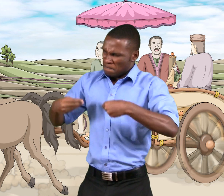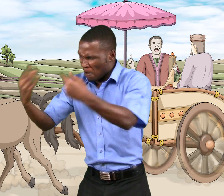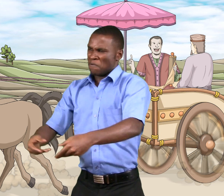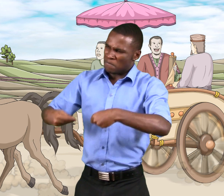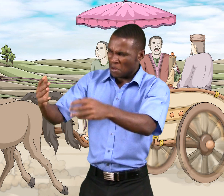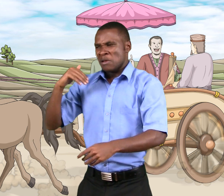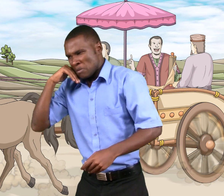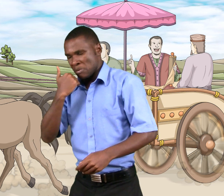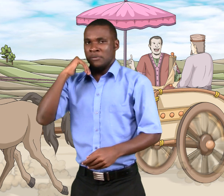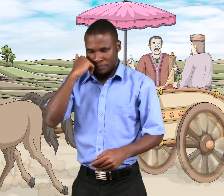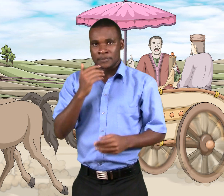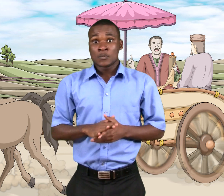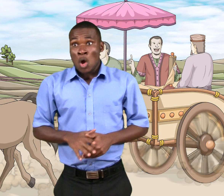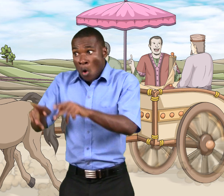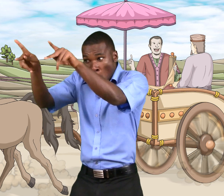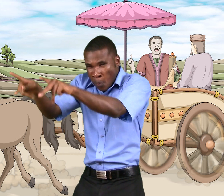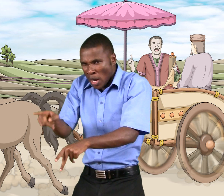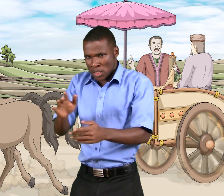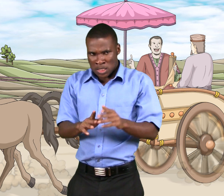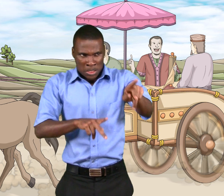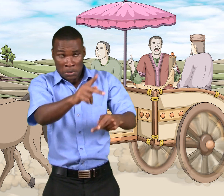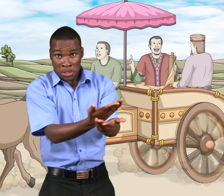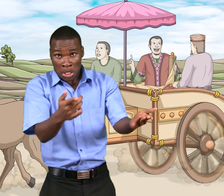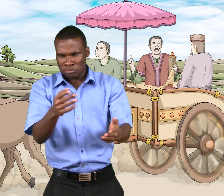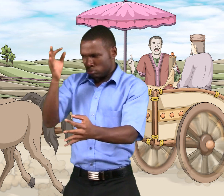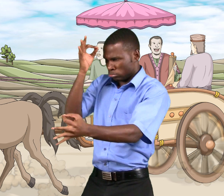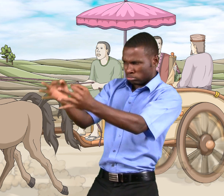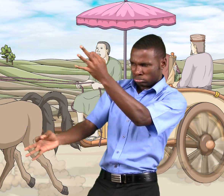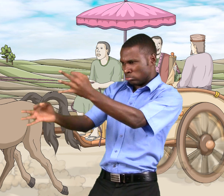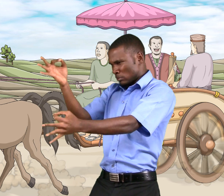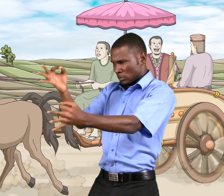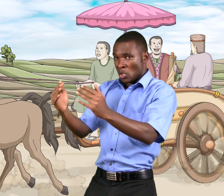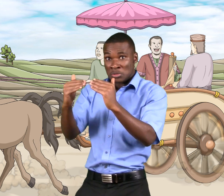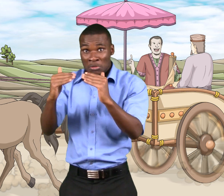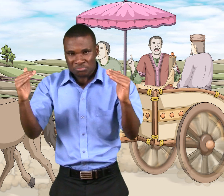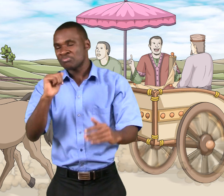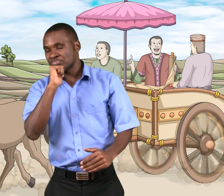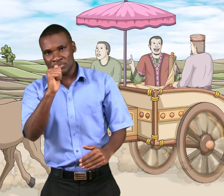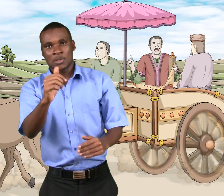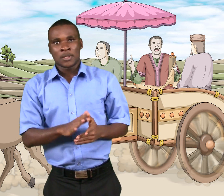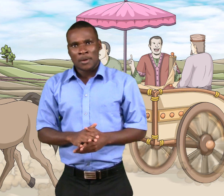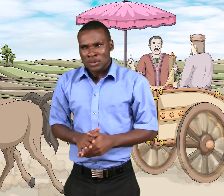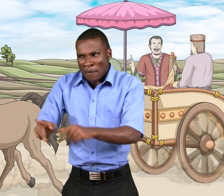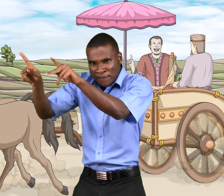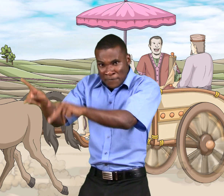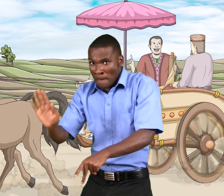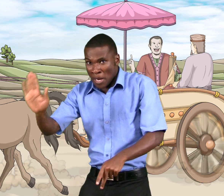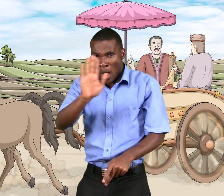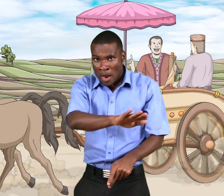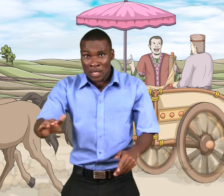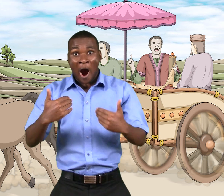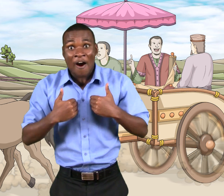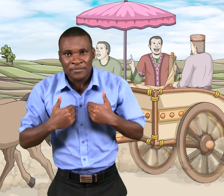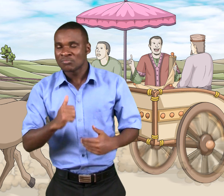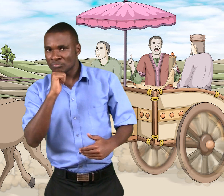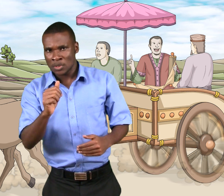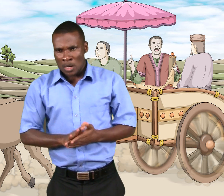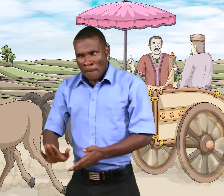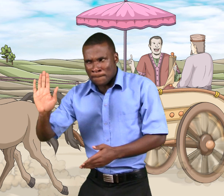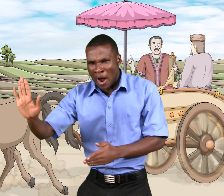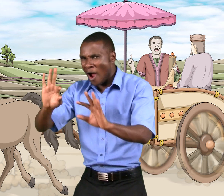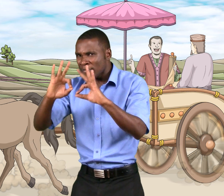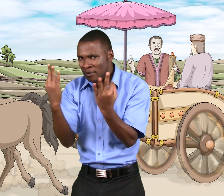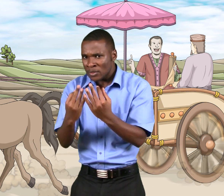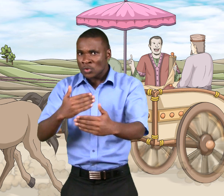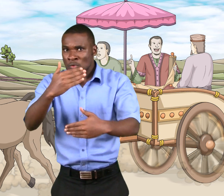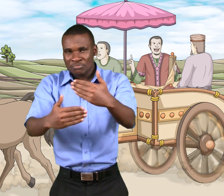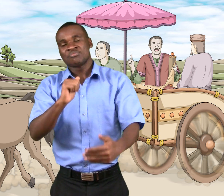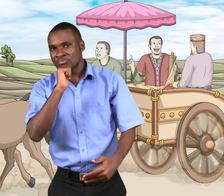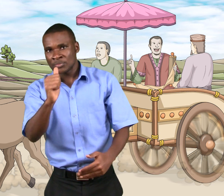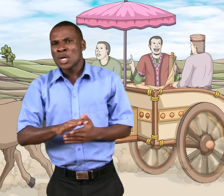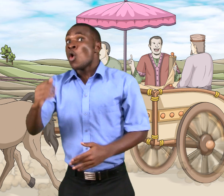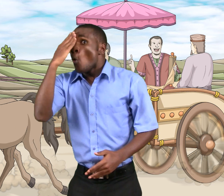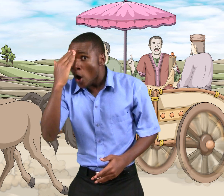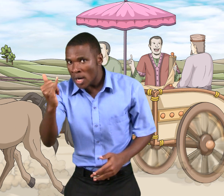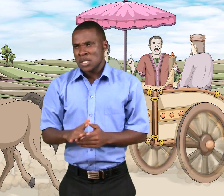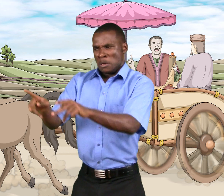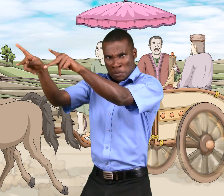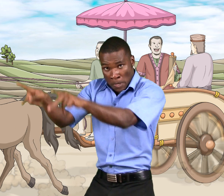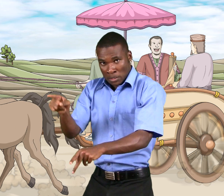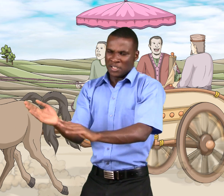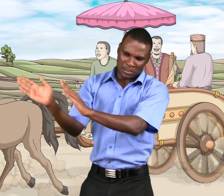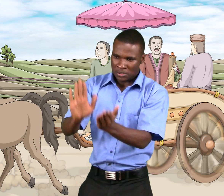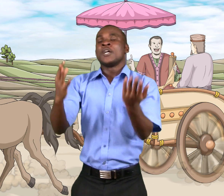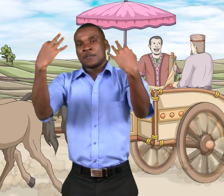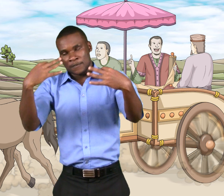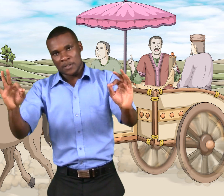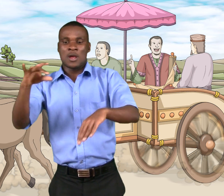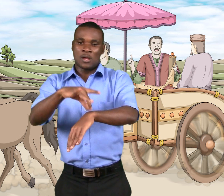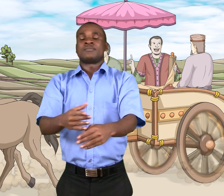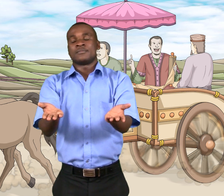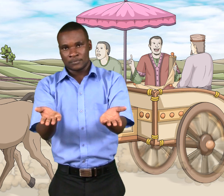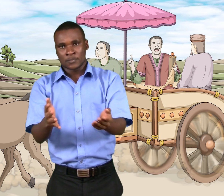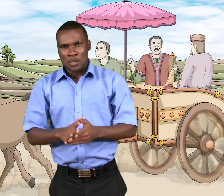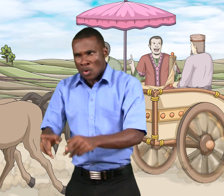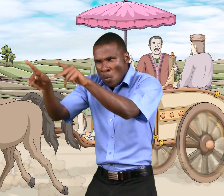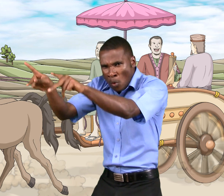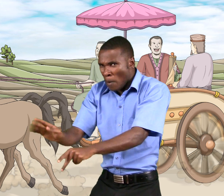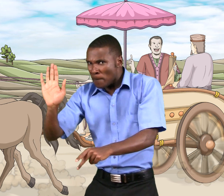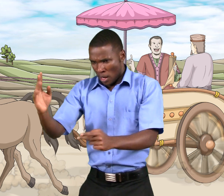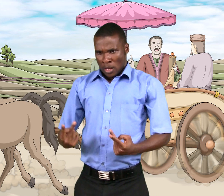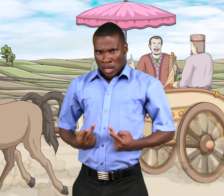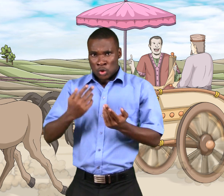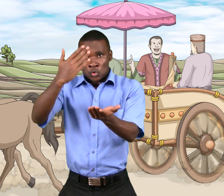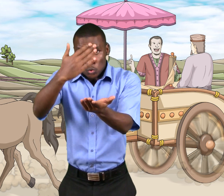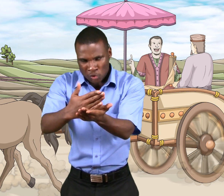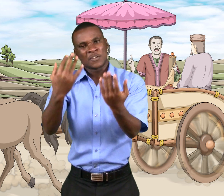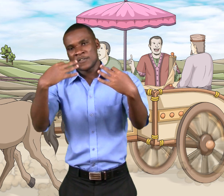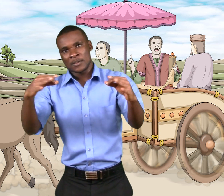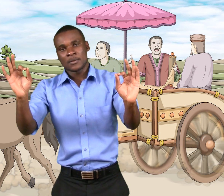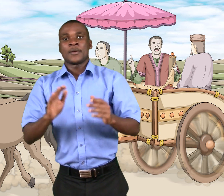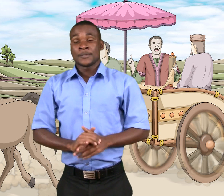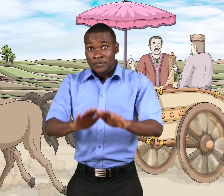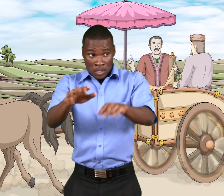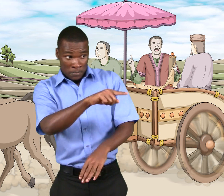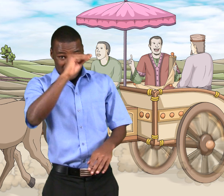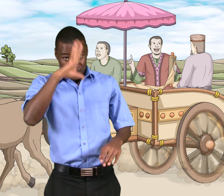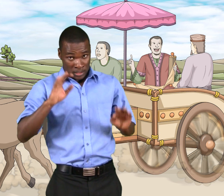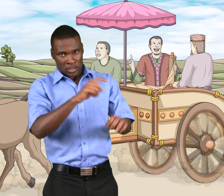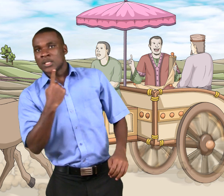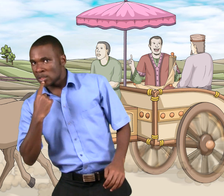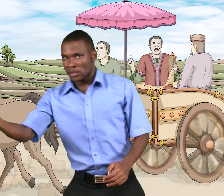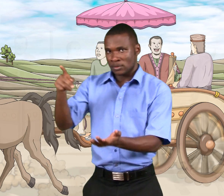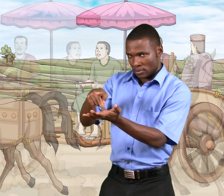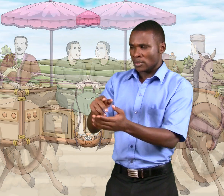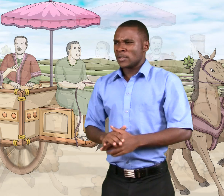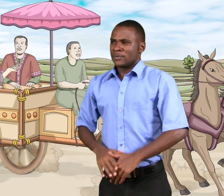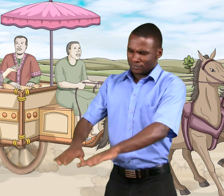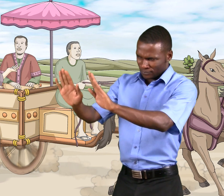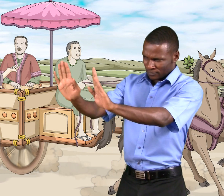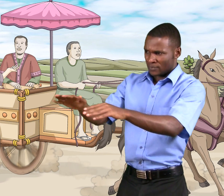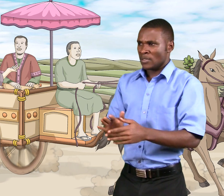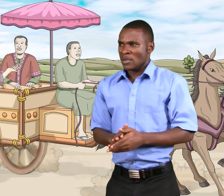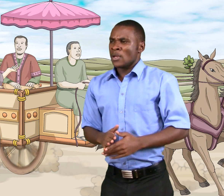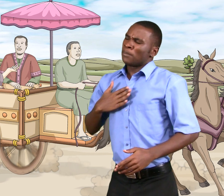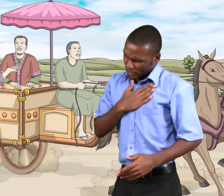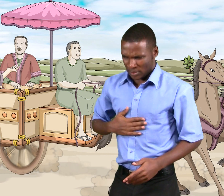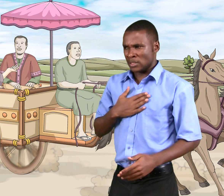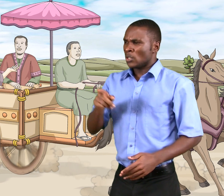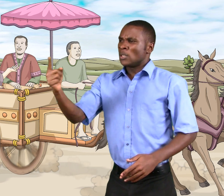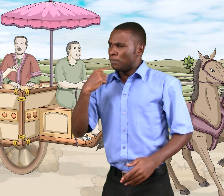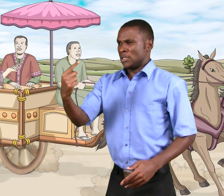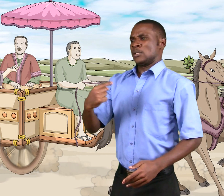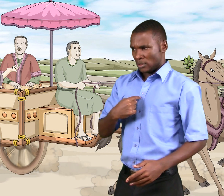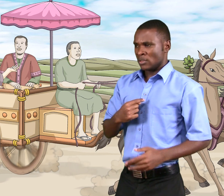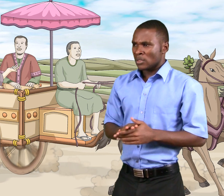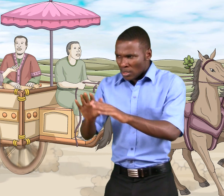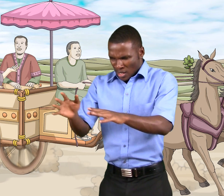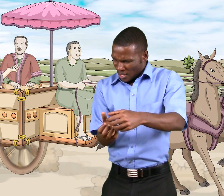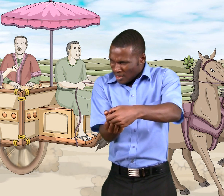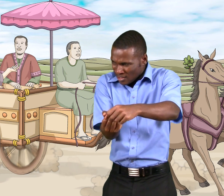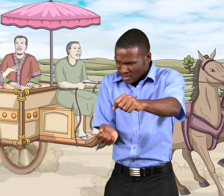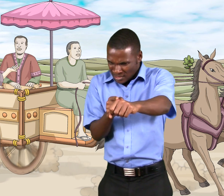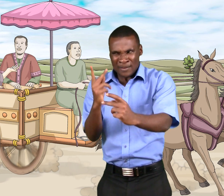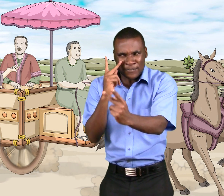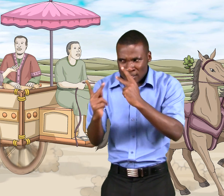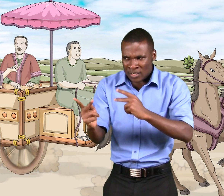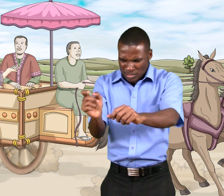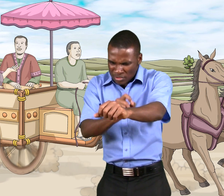In His humiliation He was deprived of justice. Who can recount His descendants? For His life was removed from the earth.”